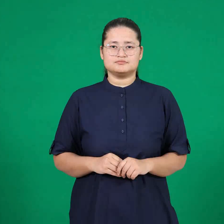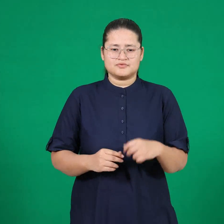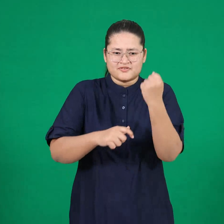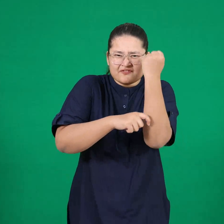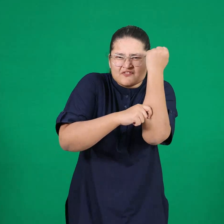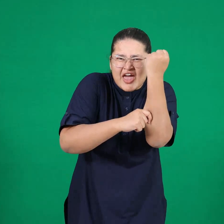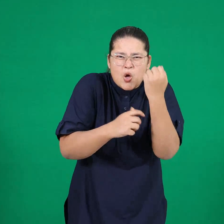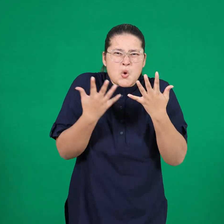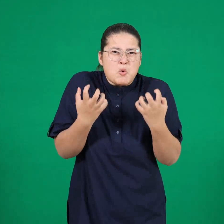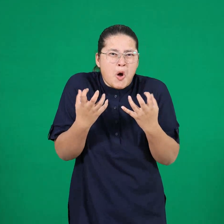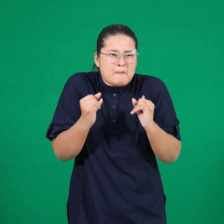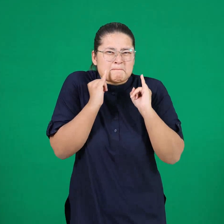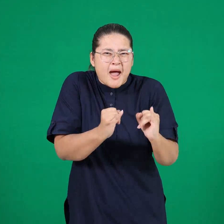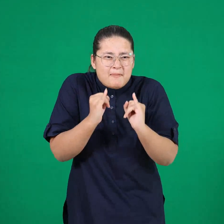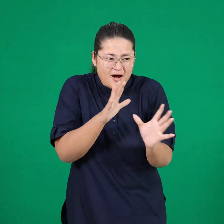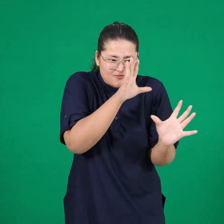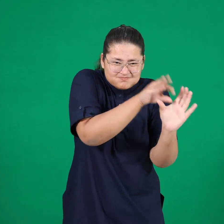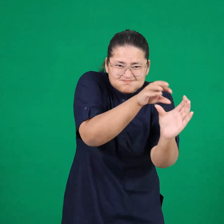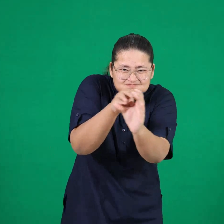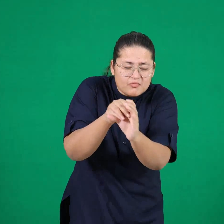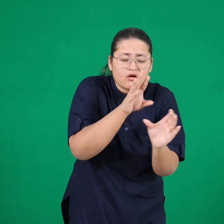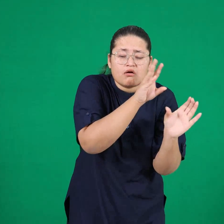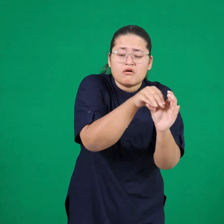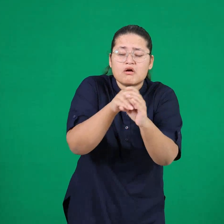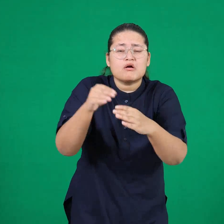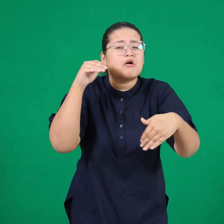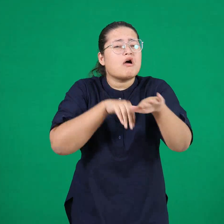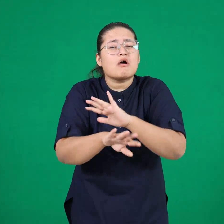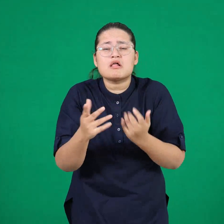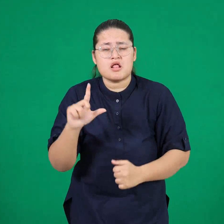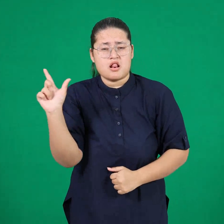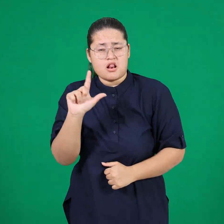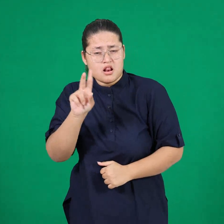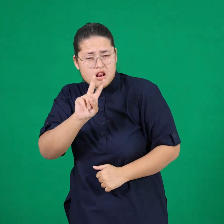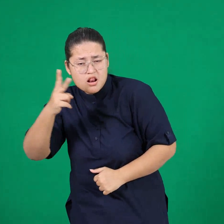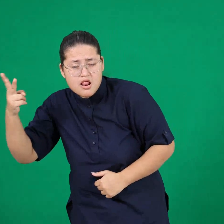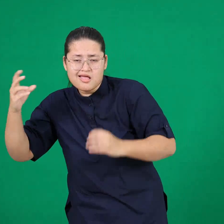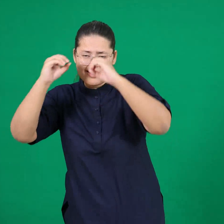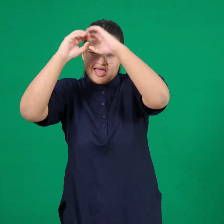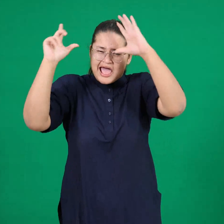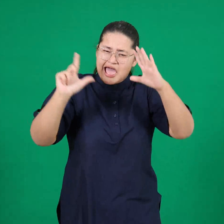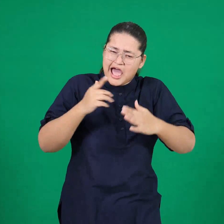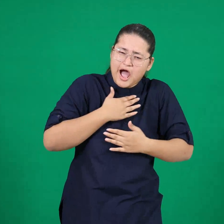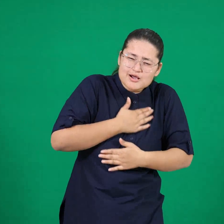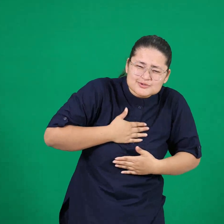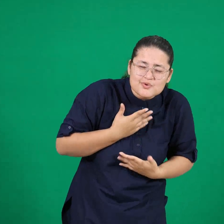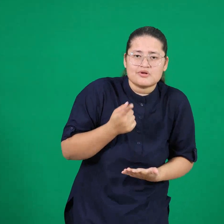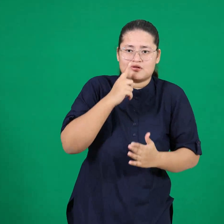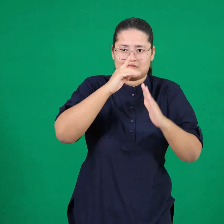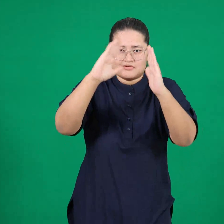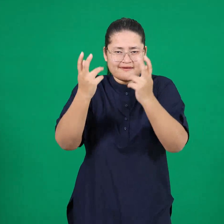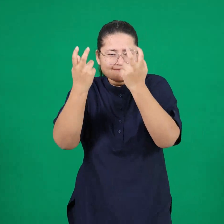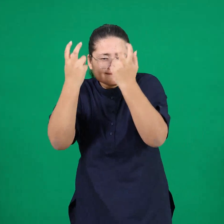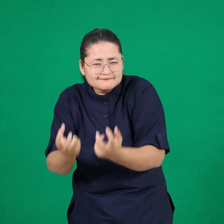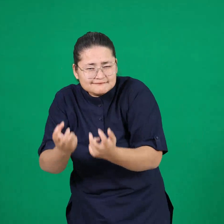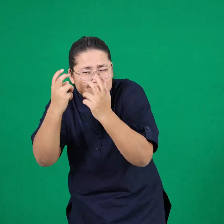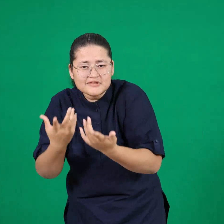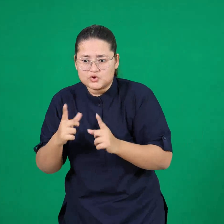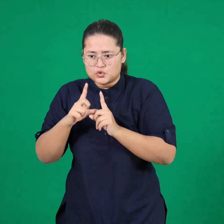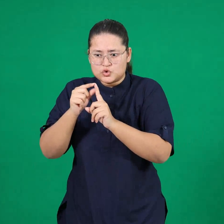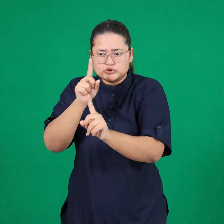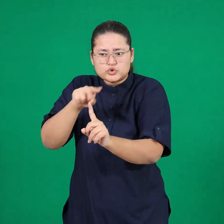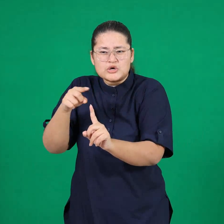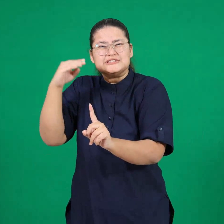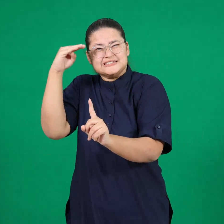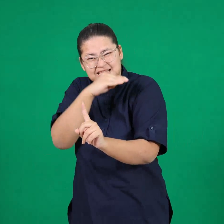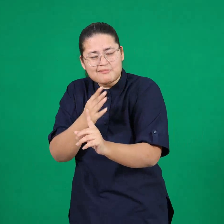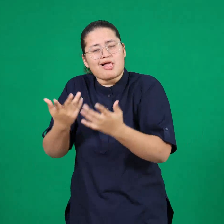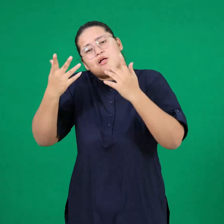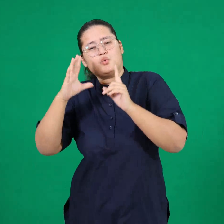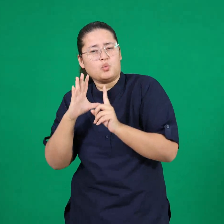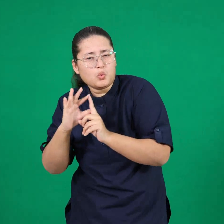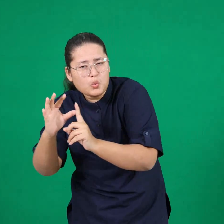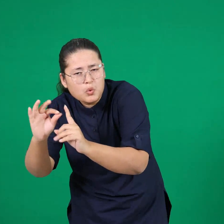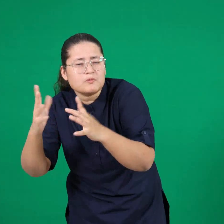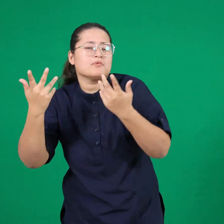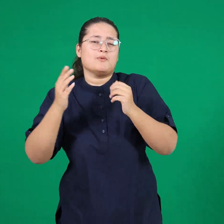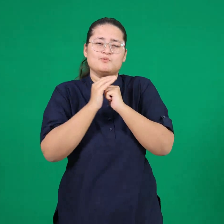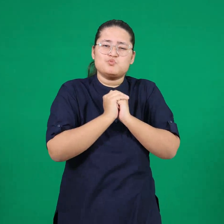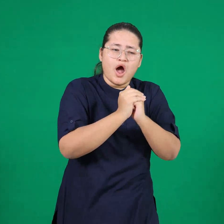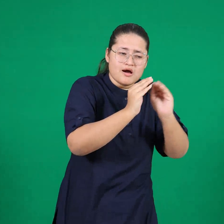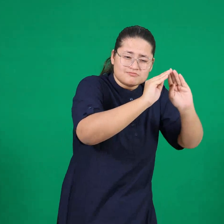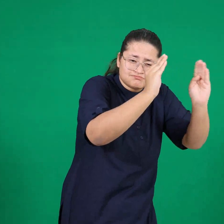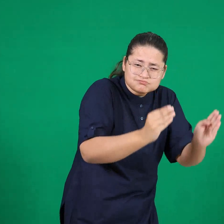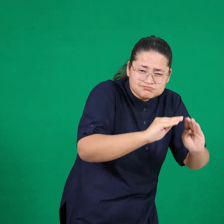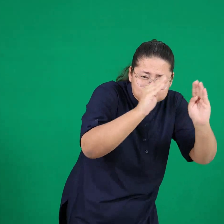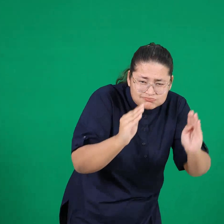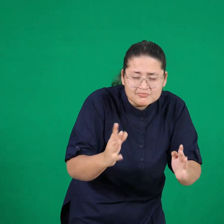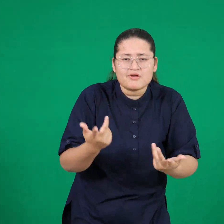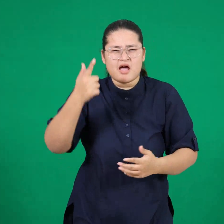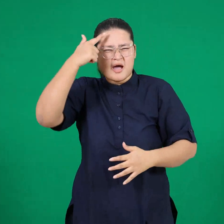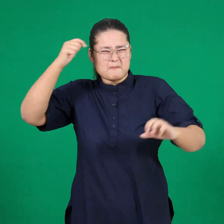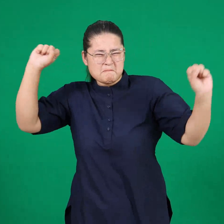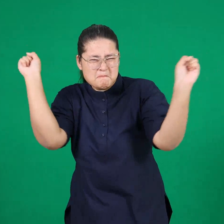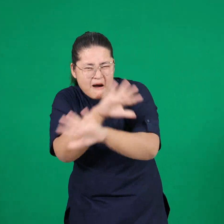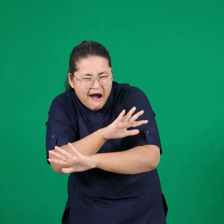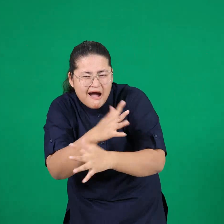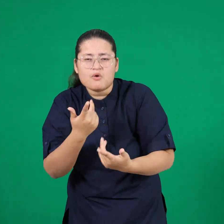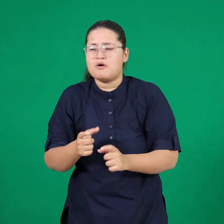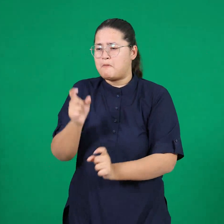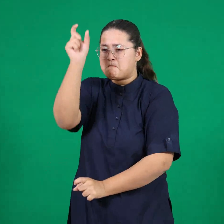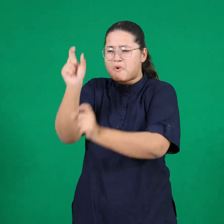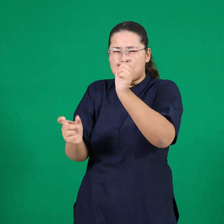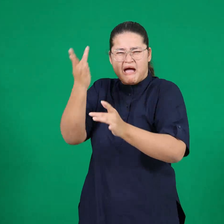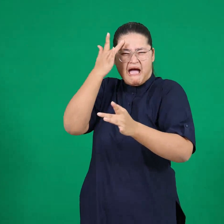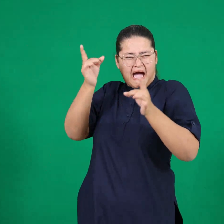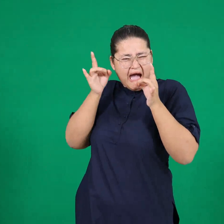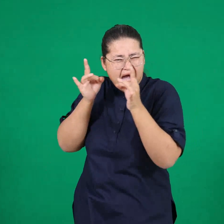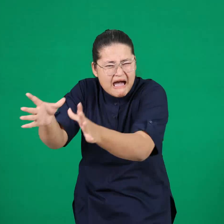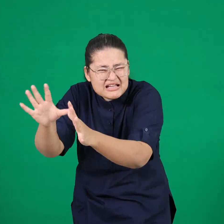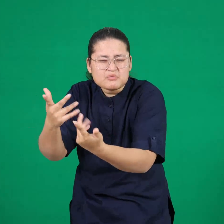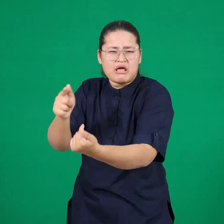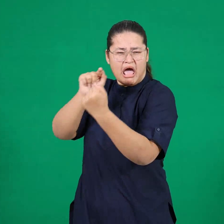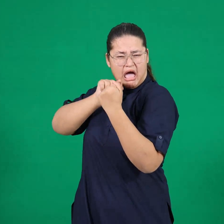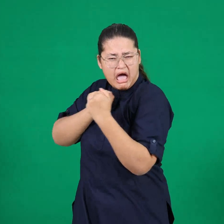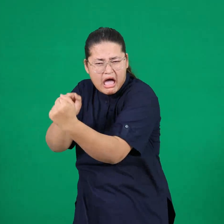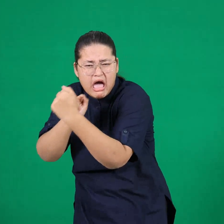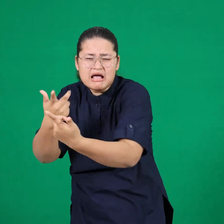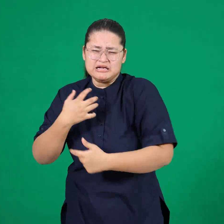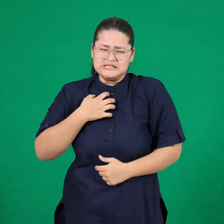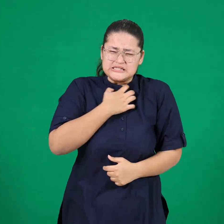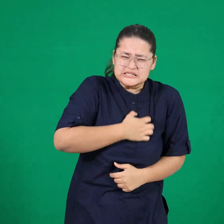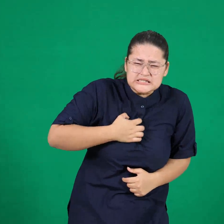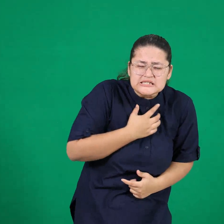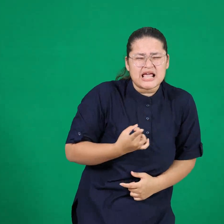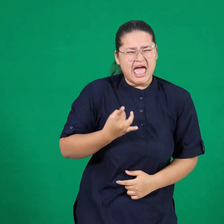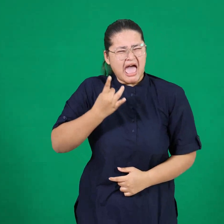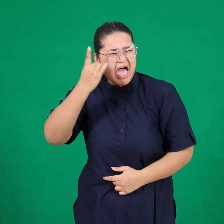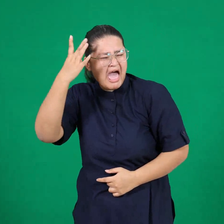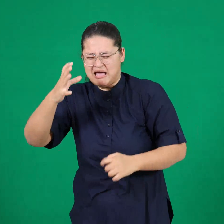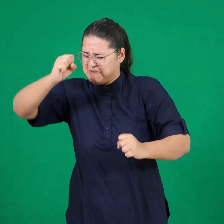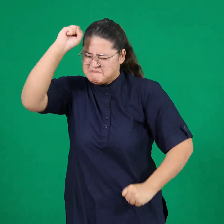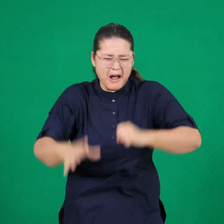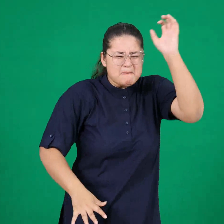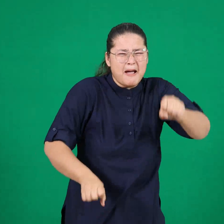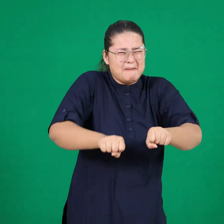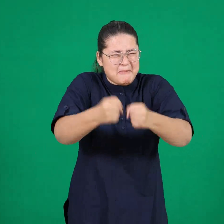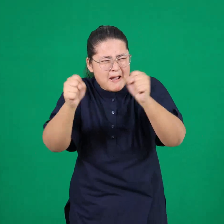The acts of the flesh are obvious: sexual immorality, impurity, and debauchery; idolatry and sorcery;